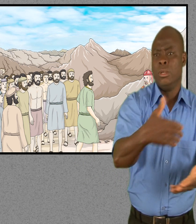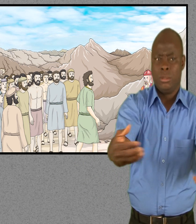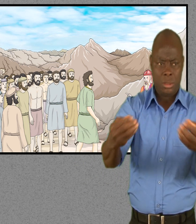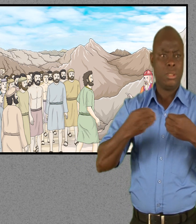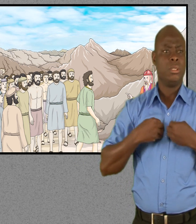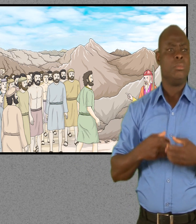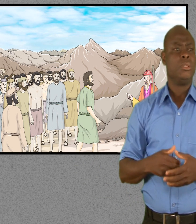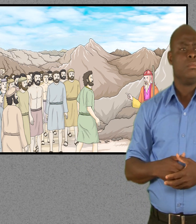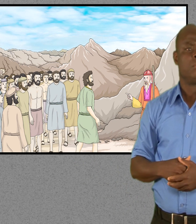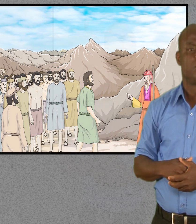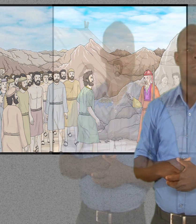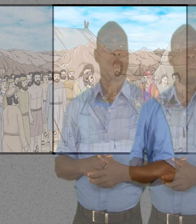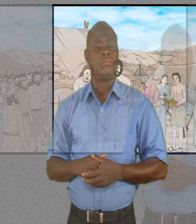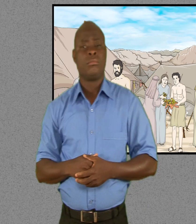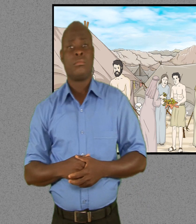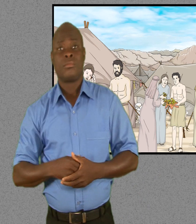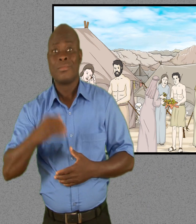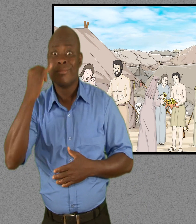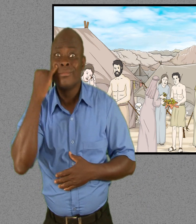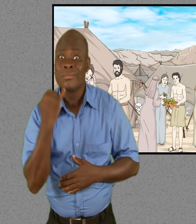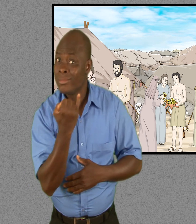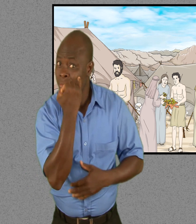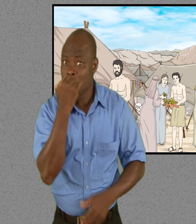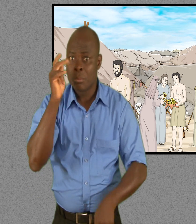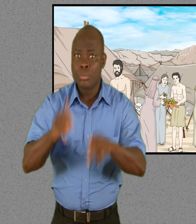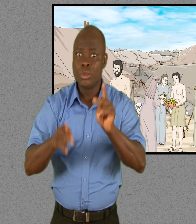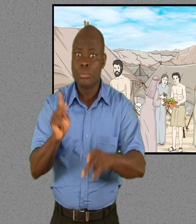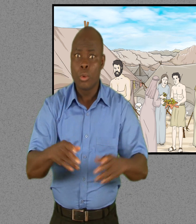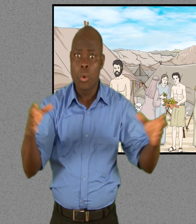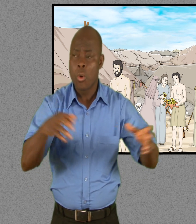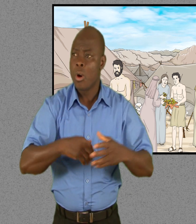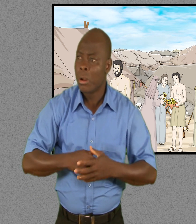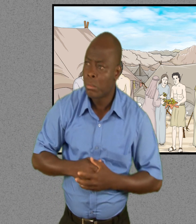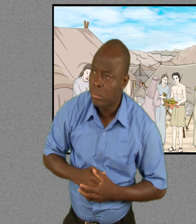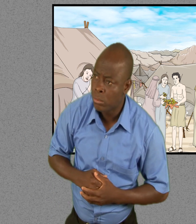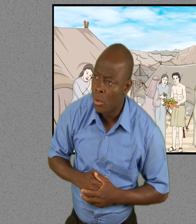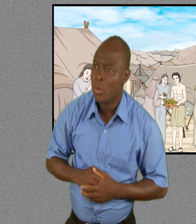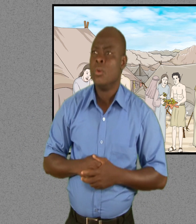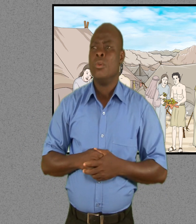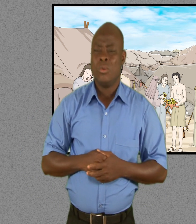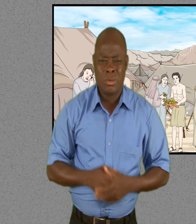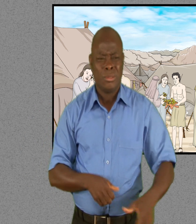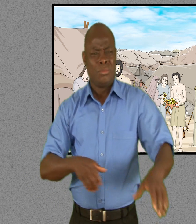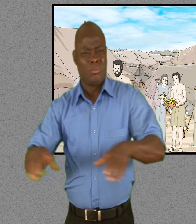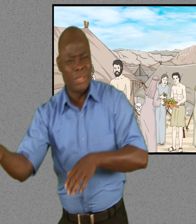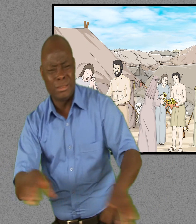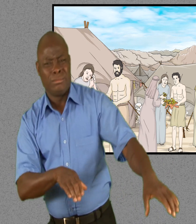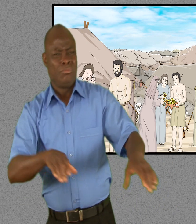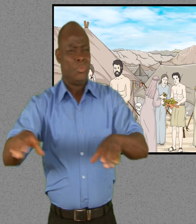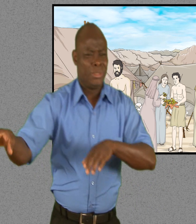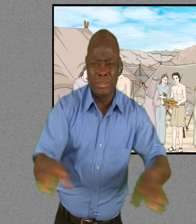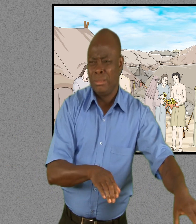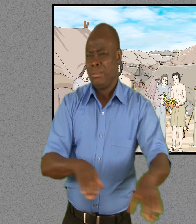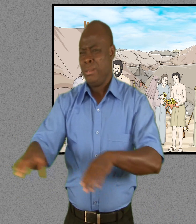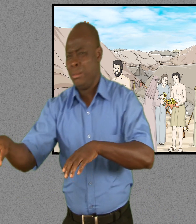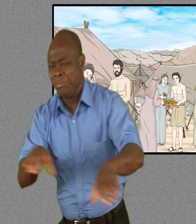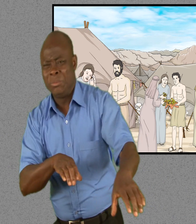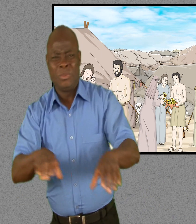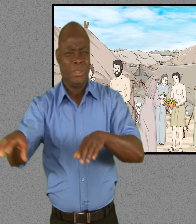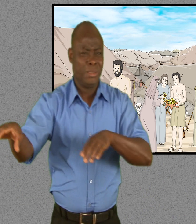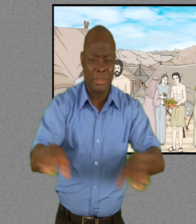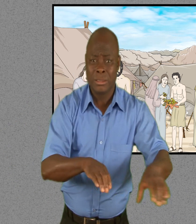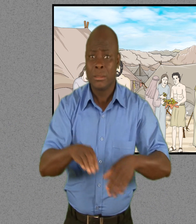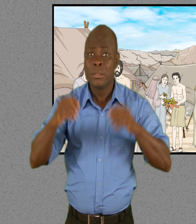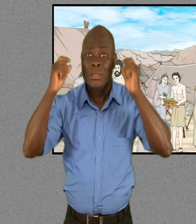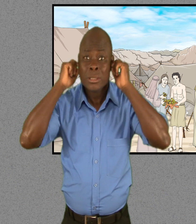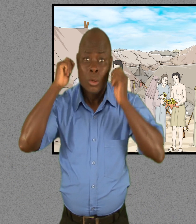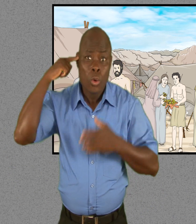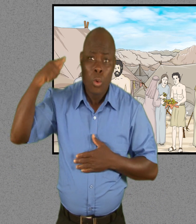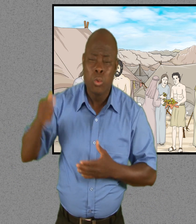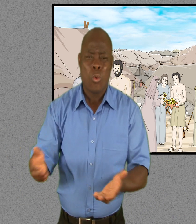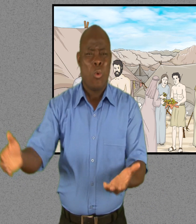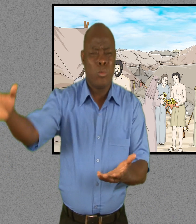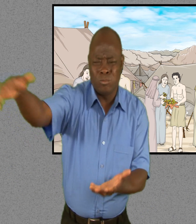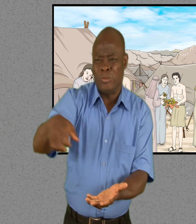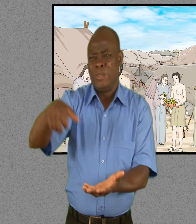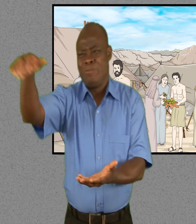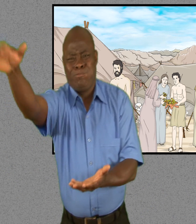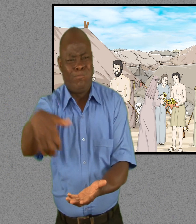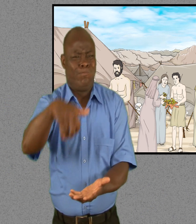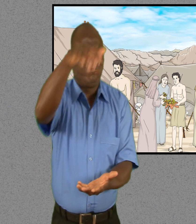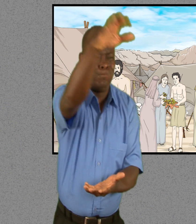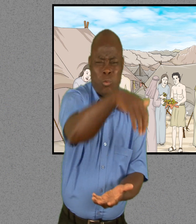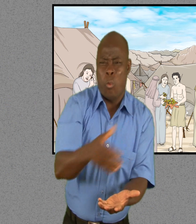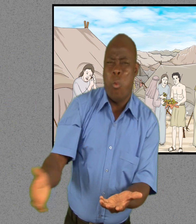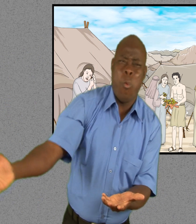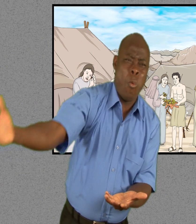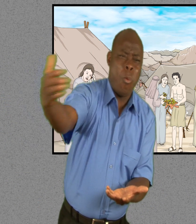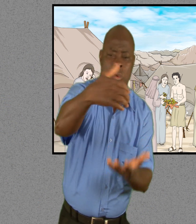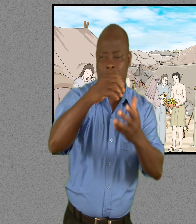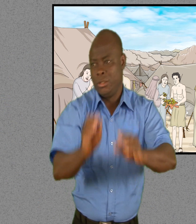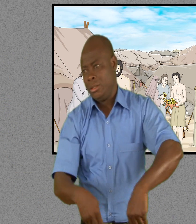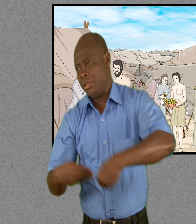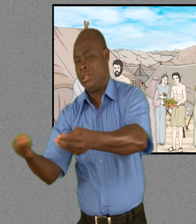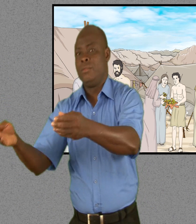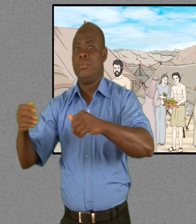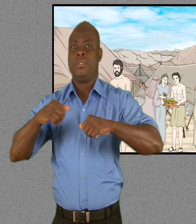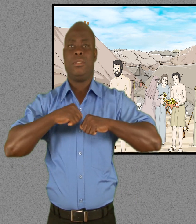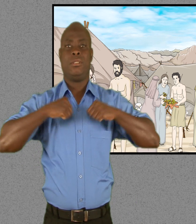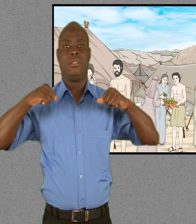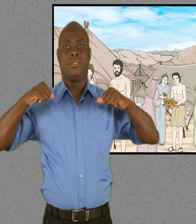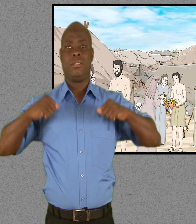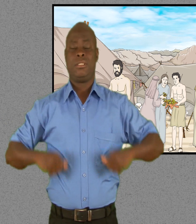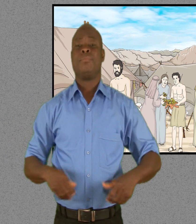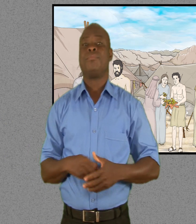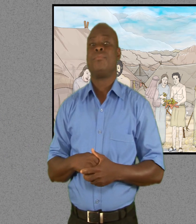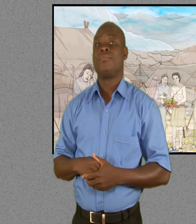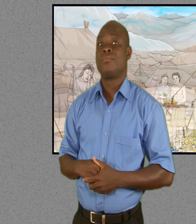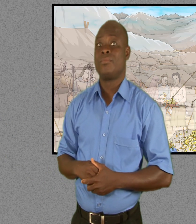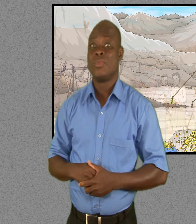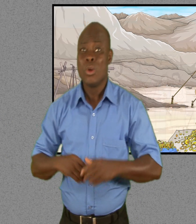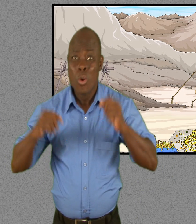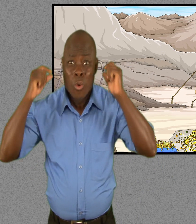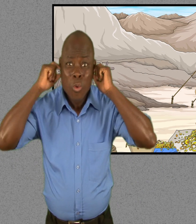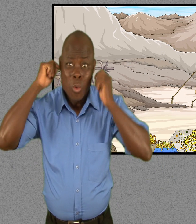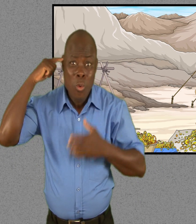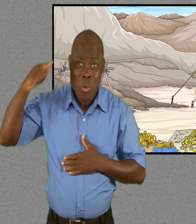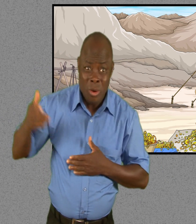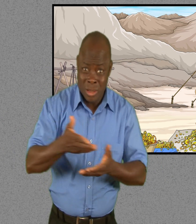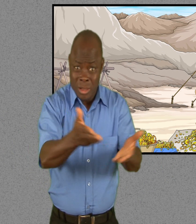Then all the people took off their gold earrings and brought them to Aaron.